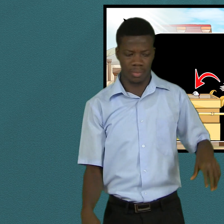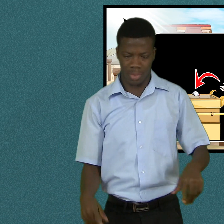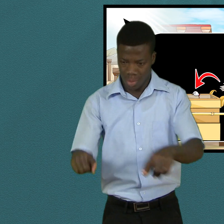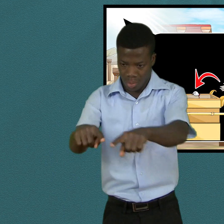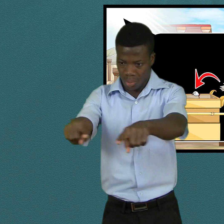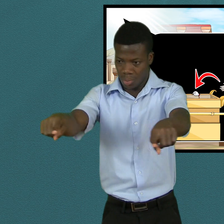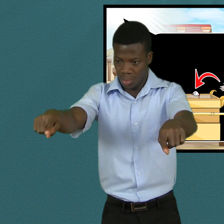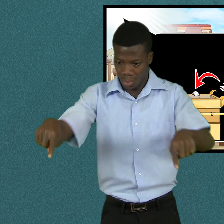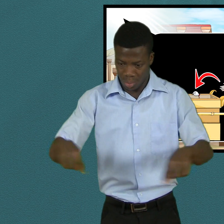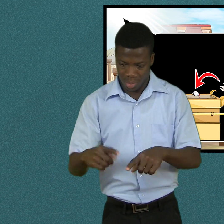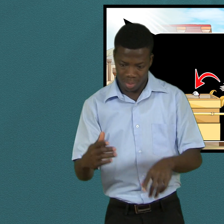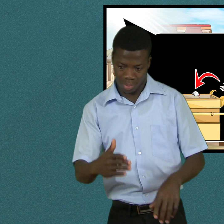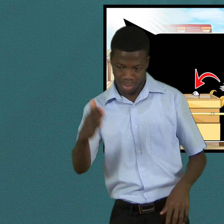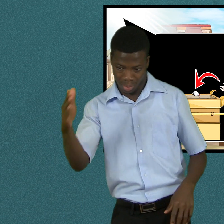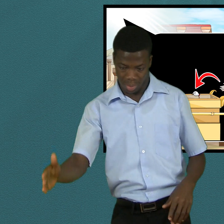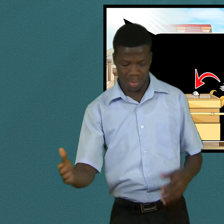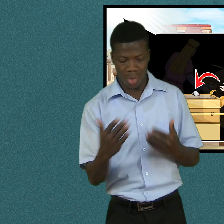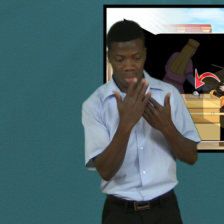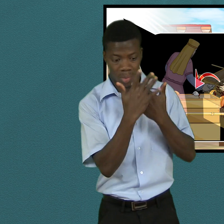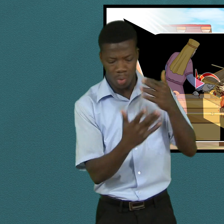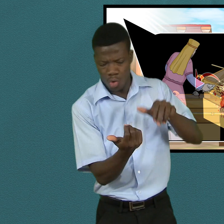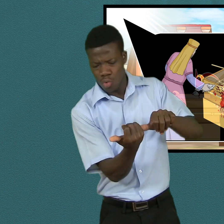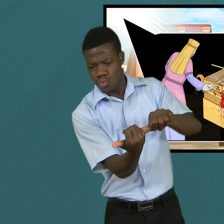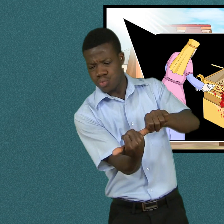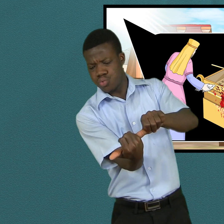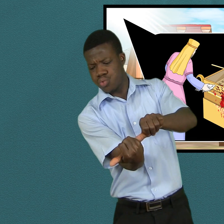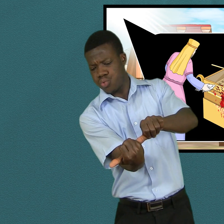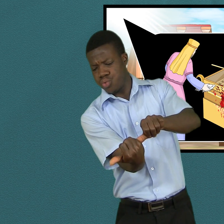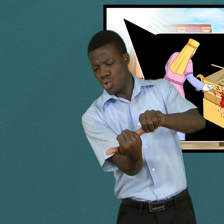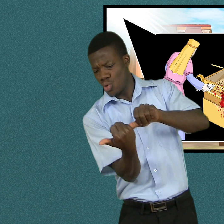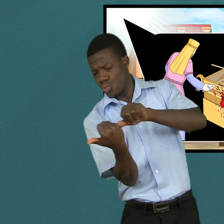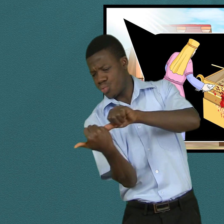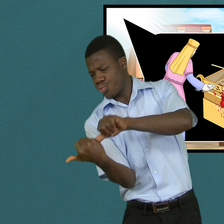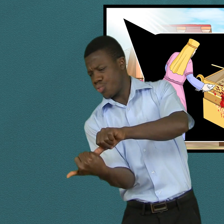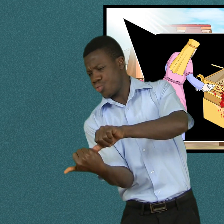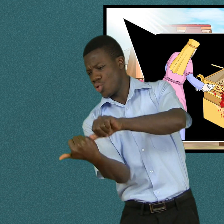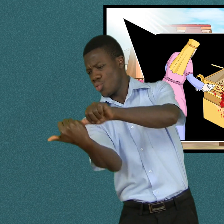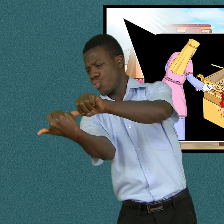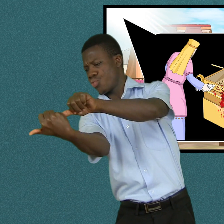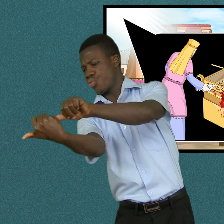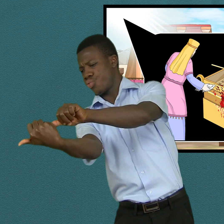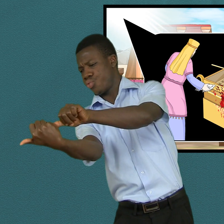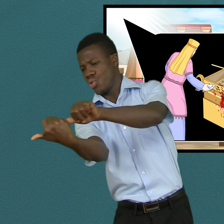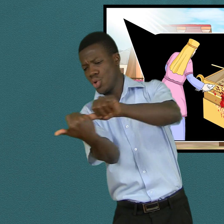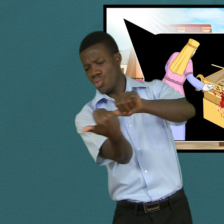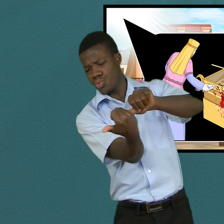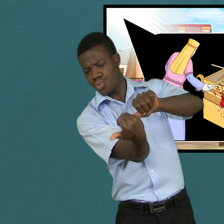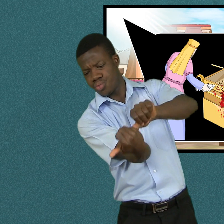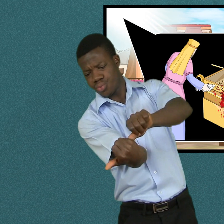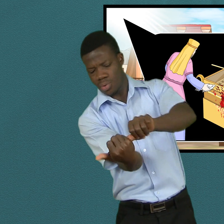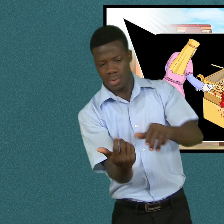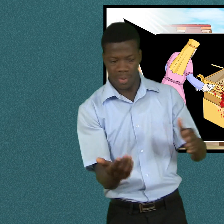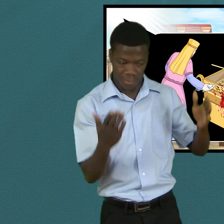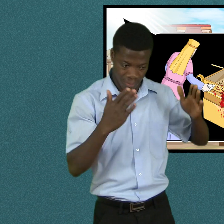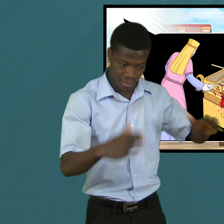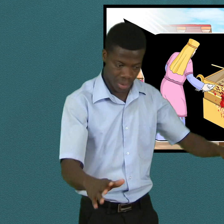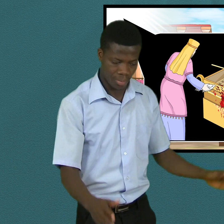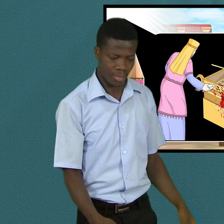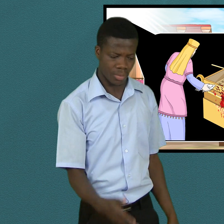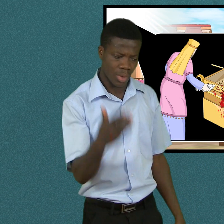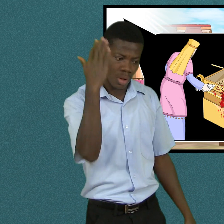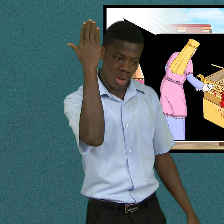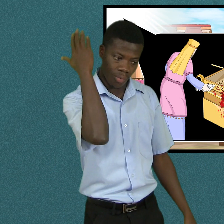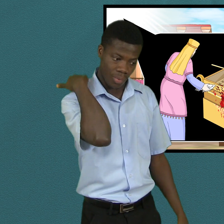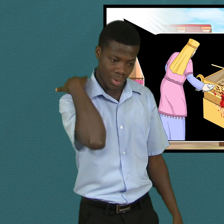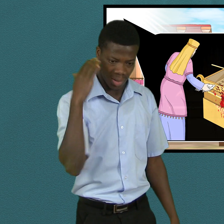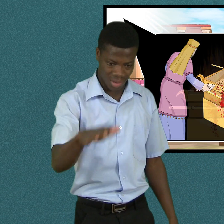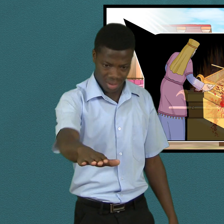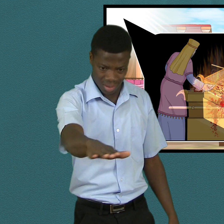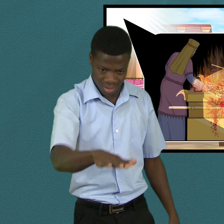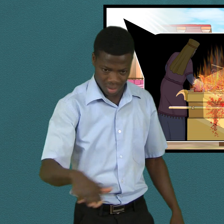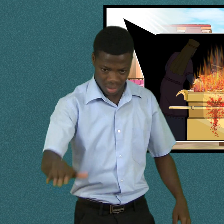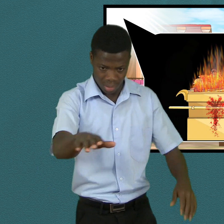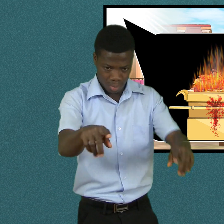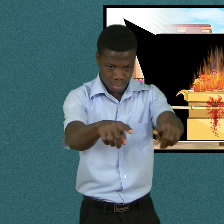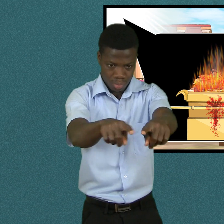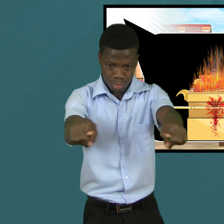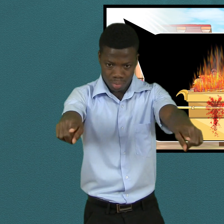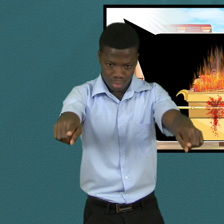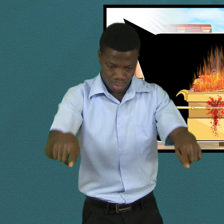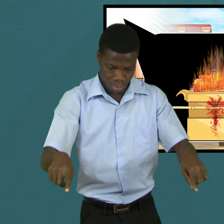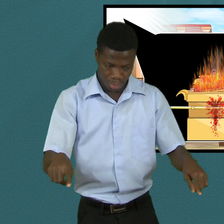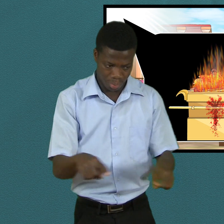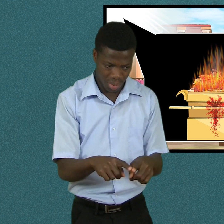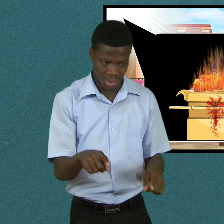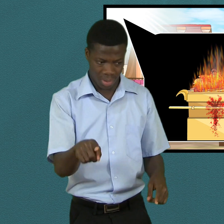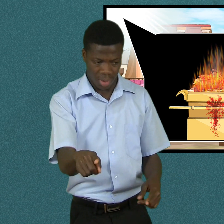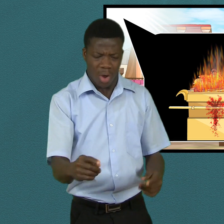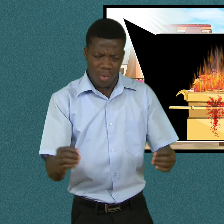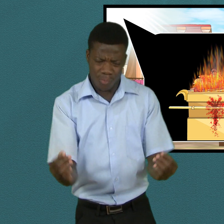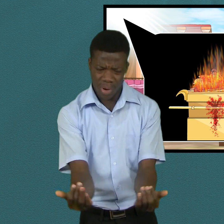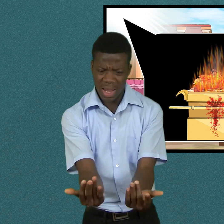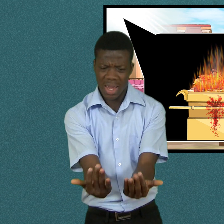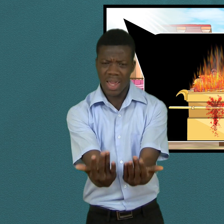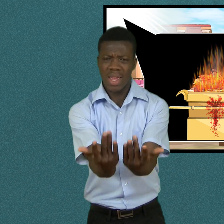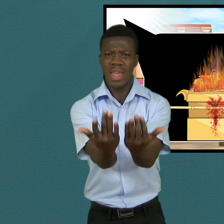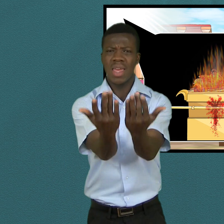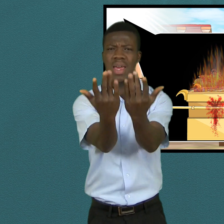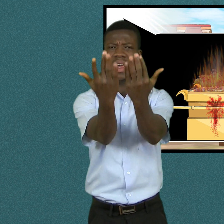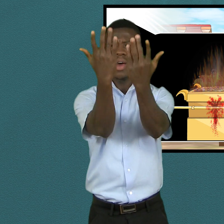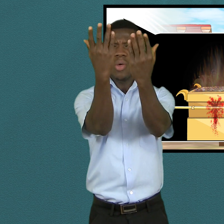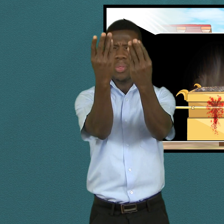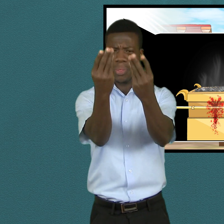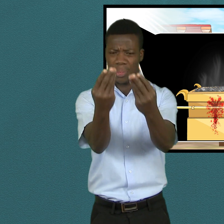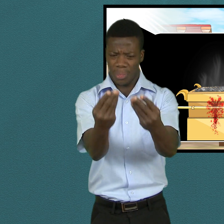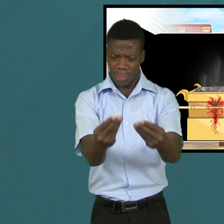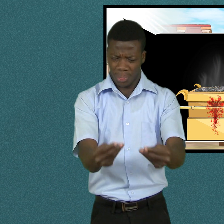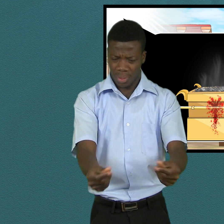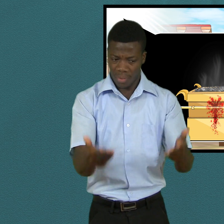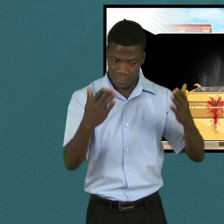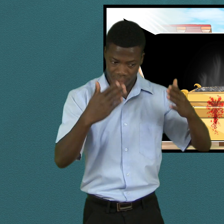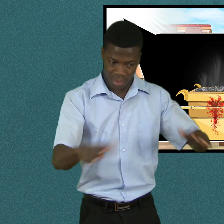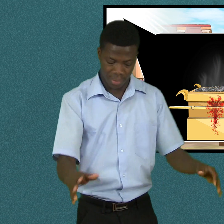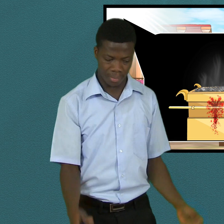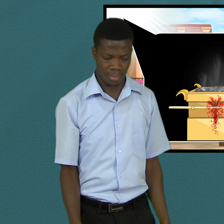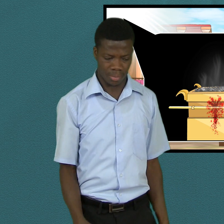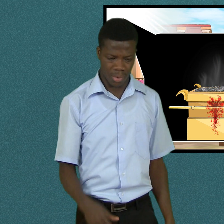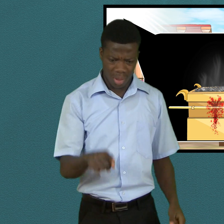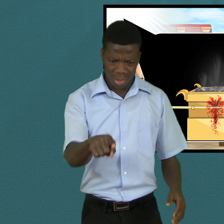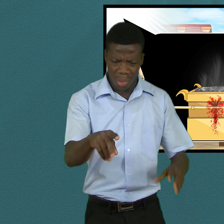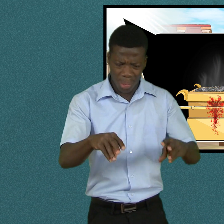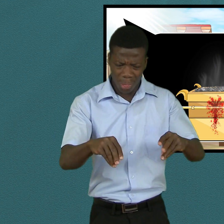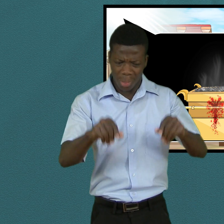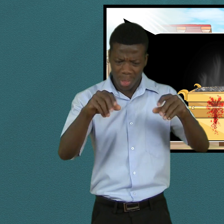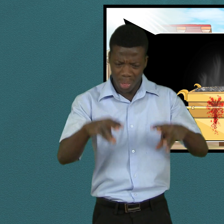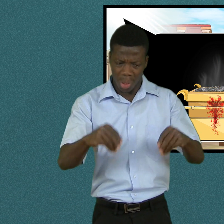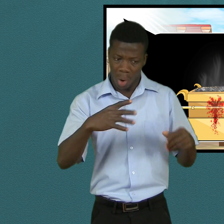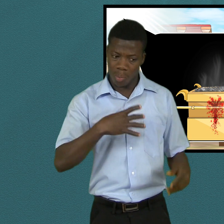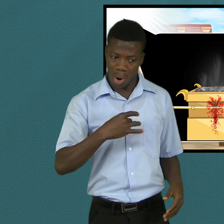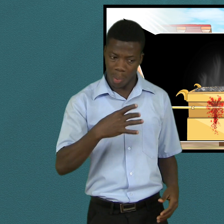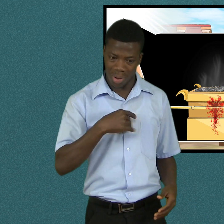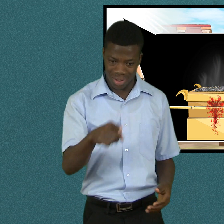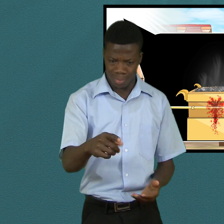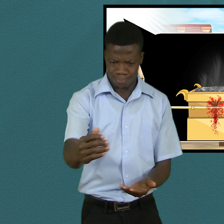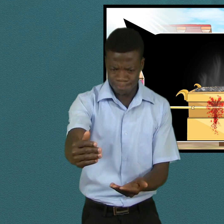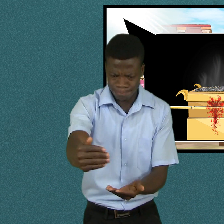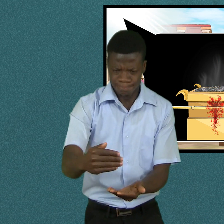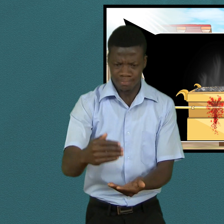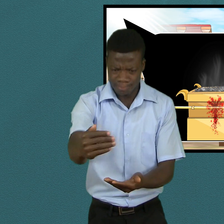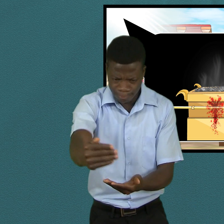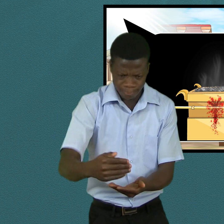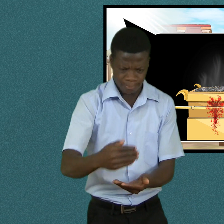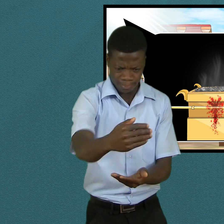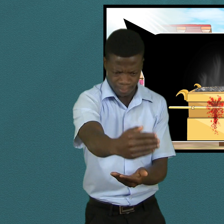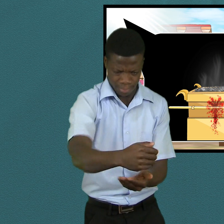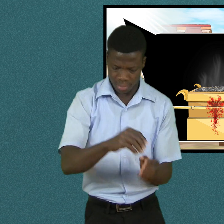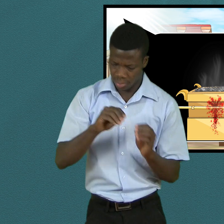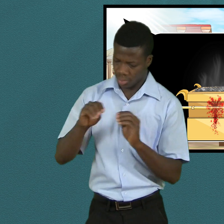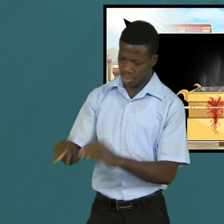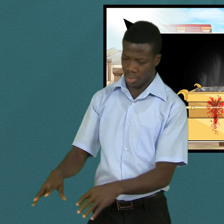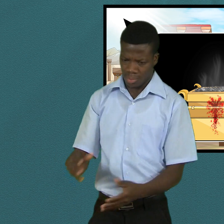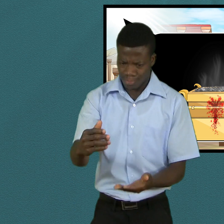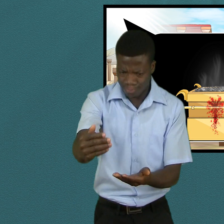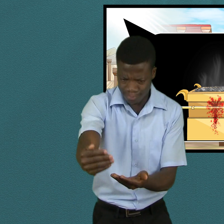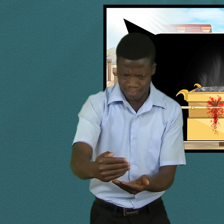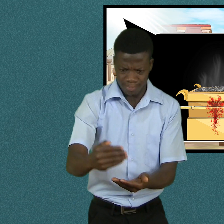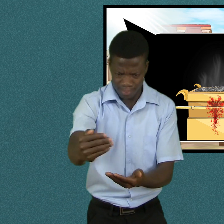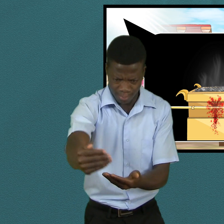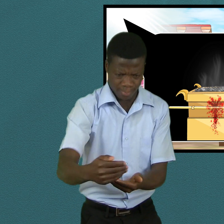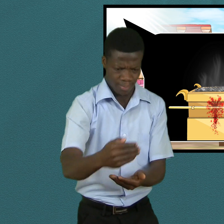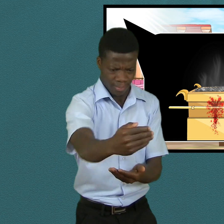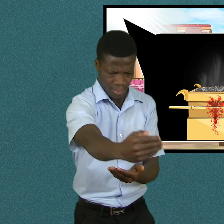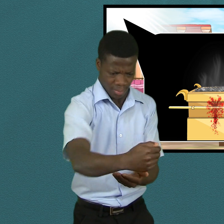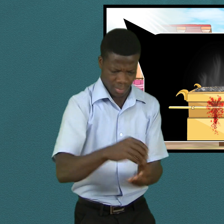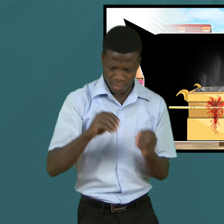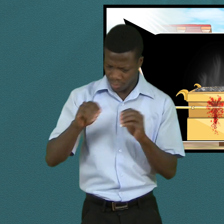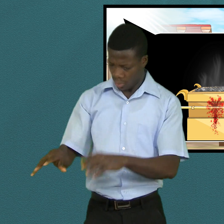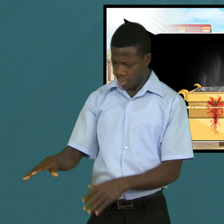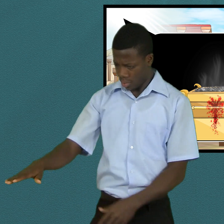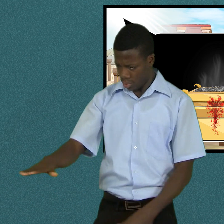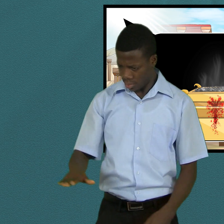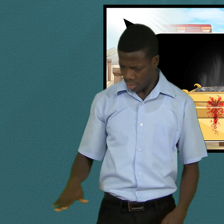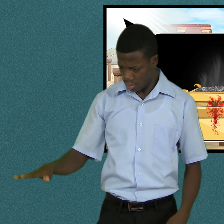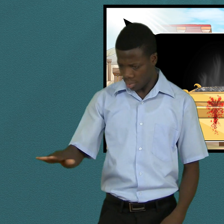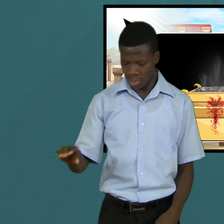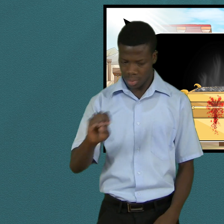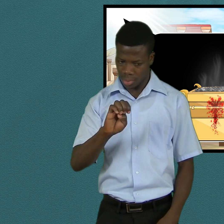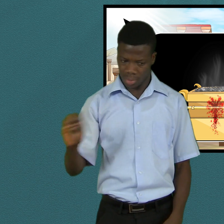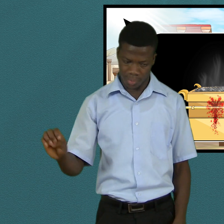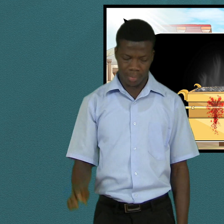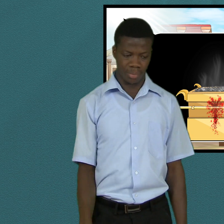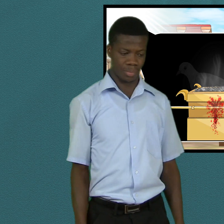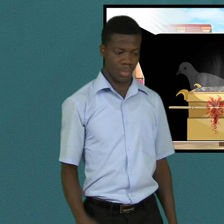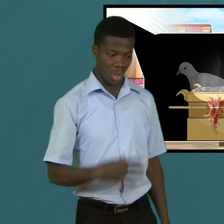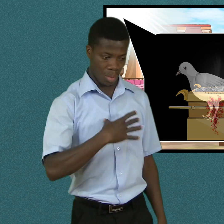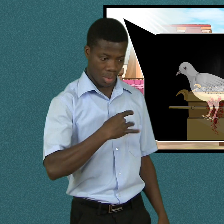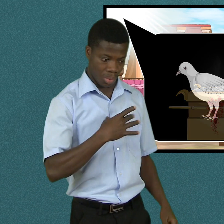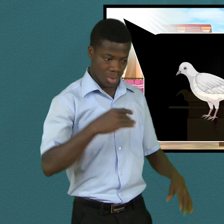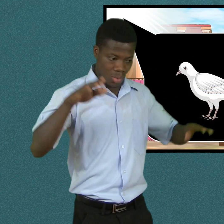its blood should be drained out on the side of the altar.